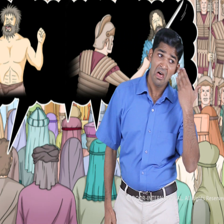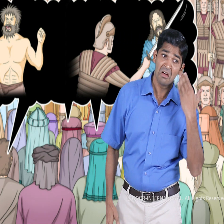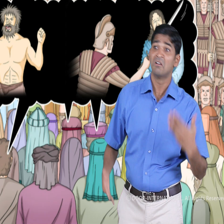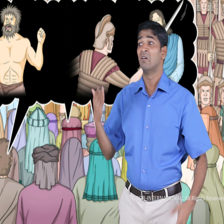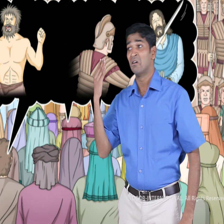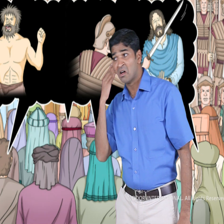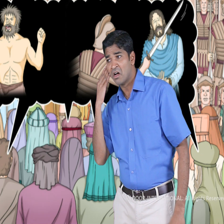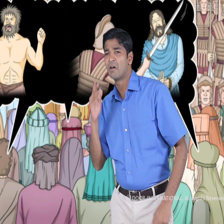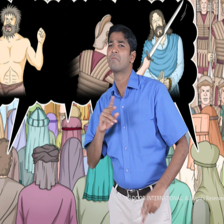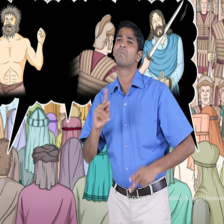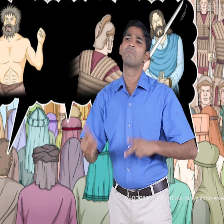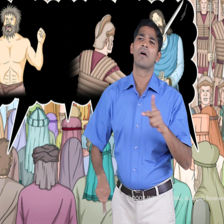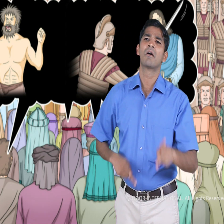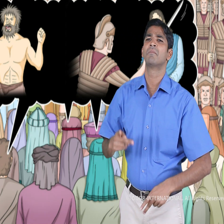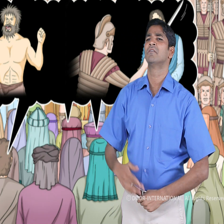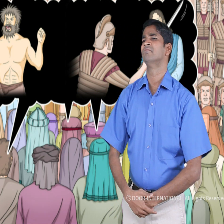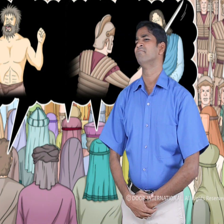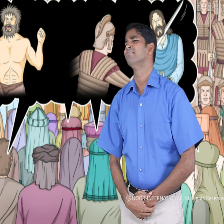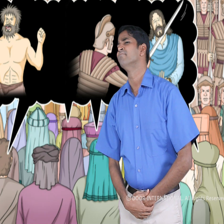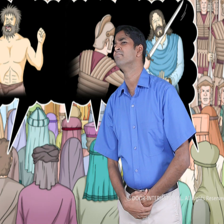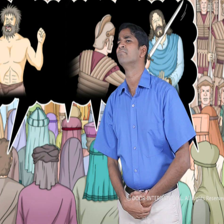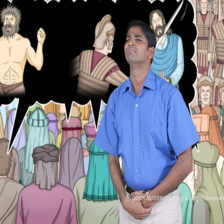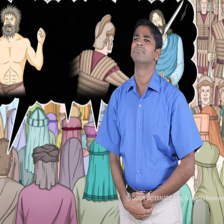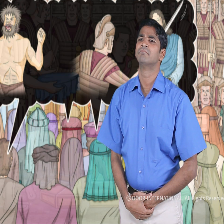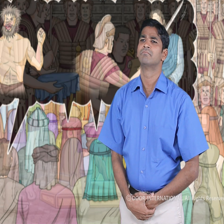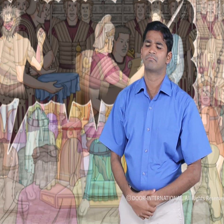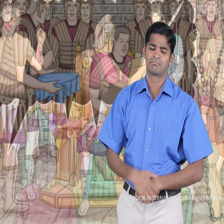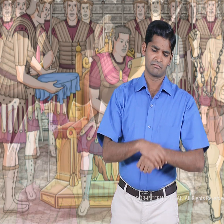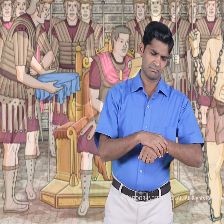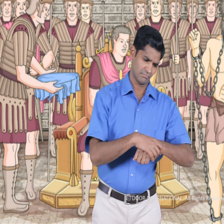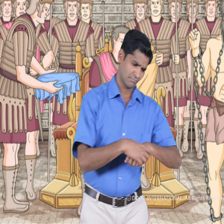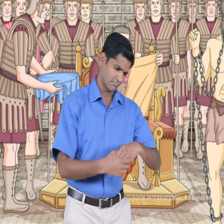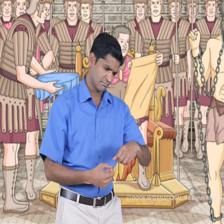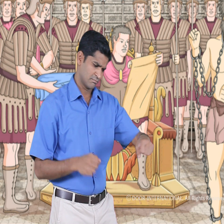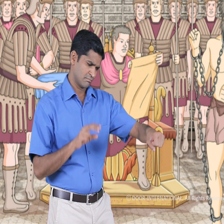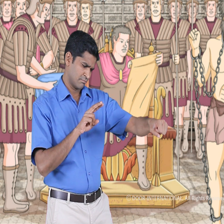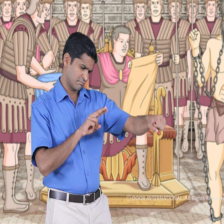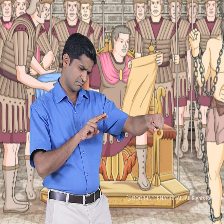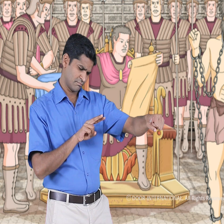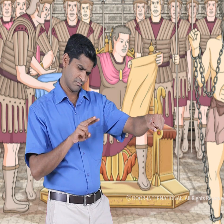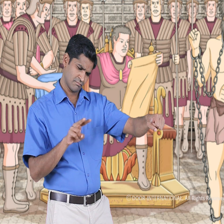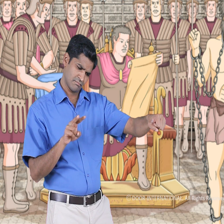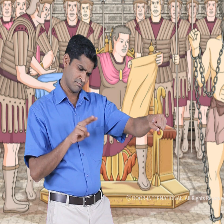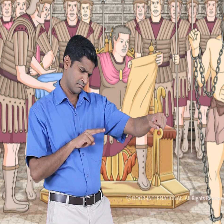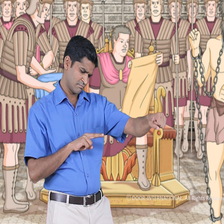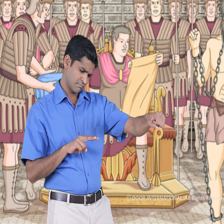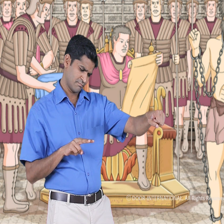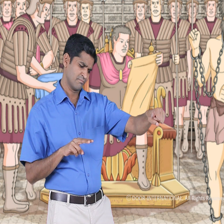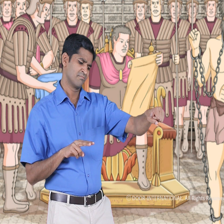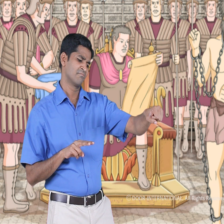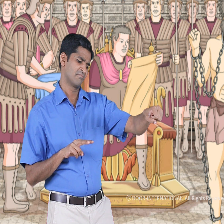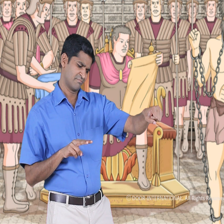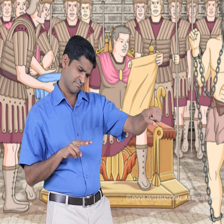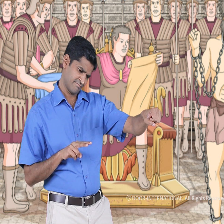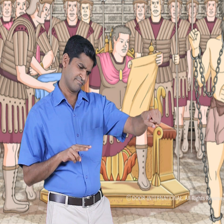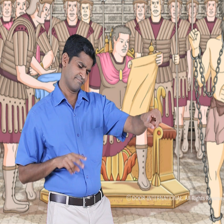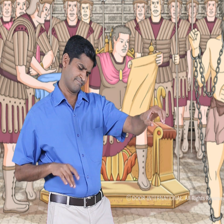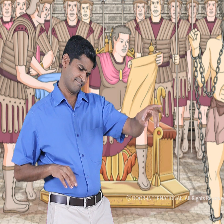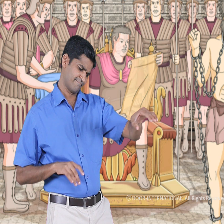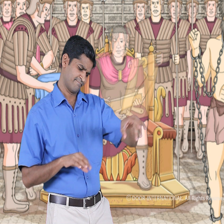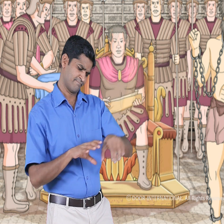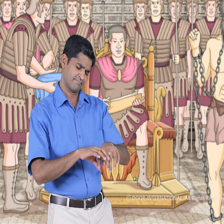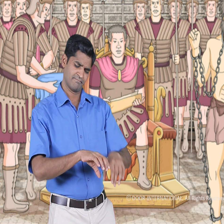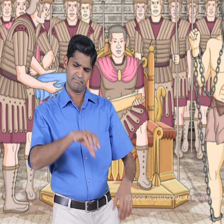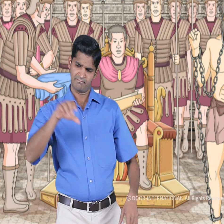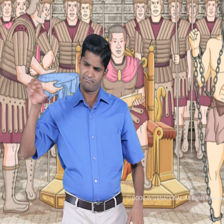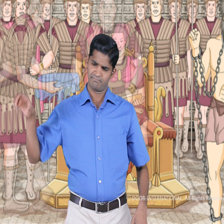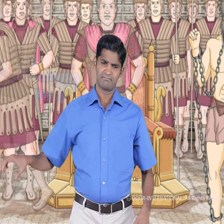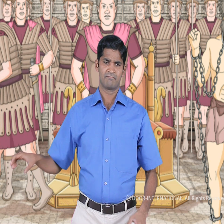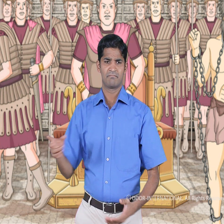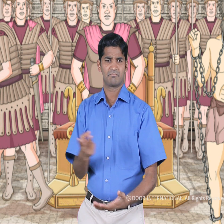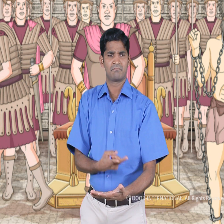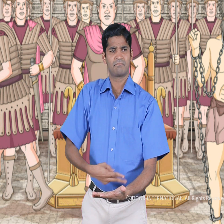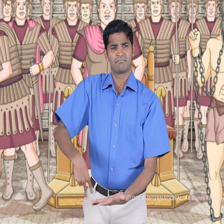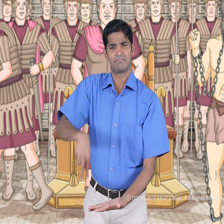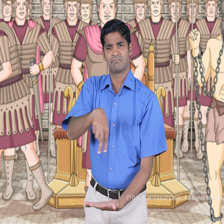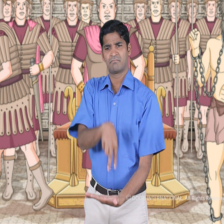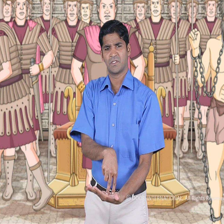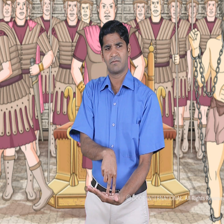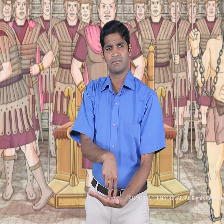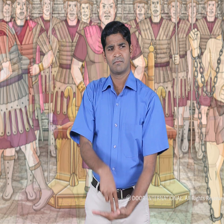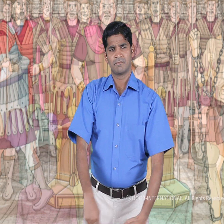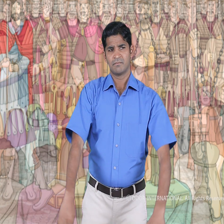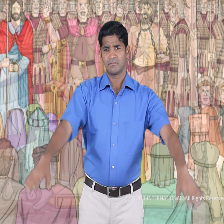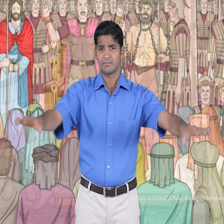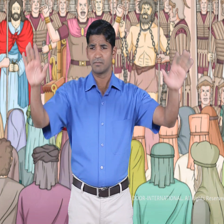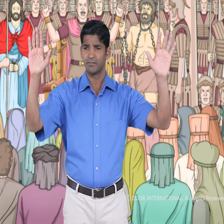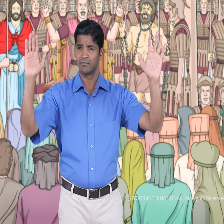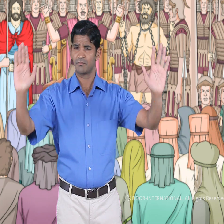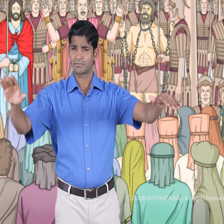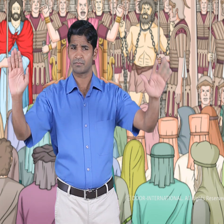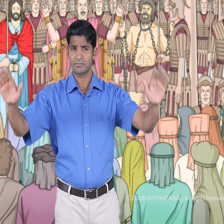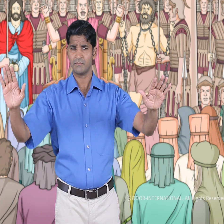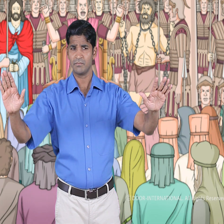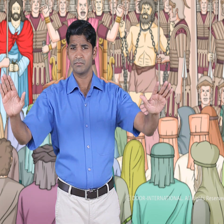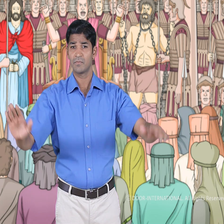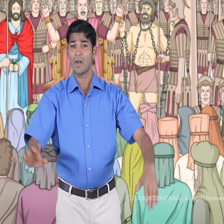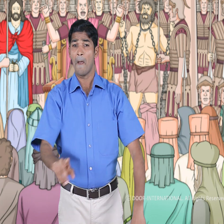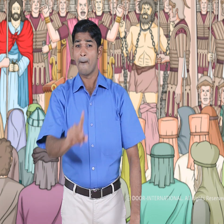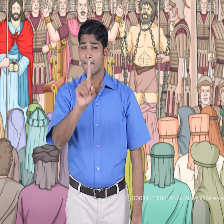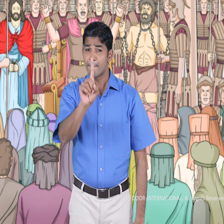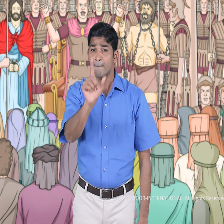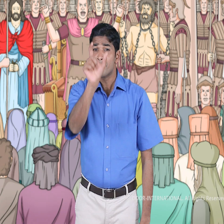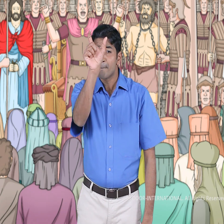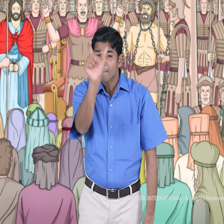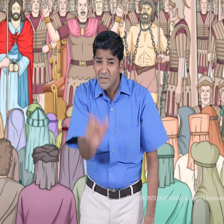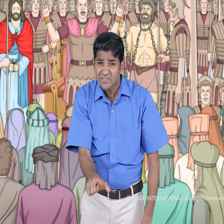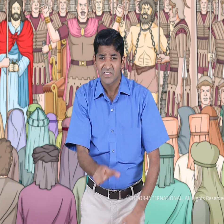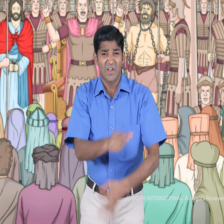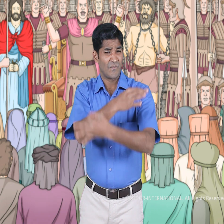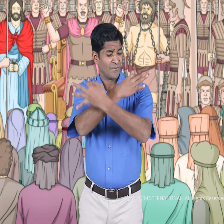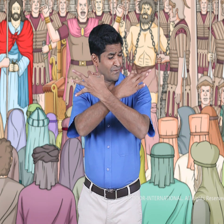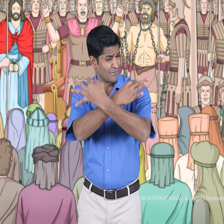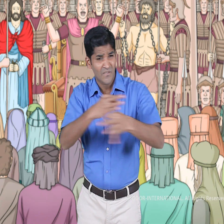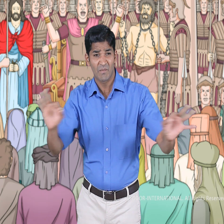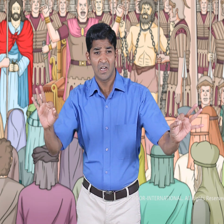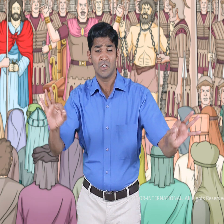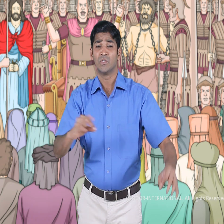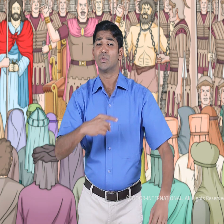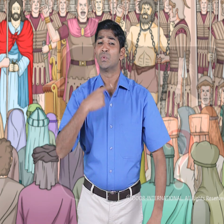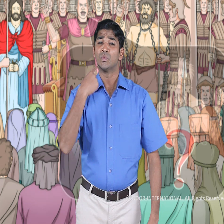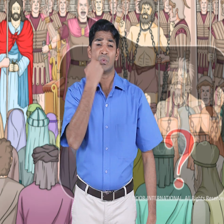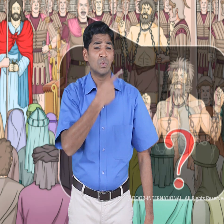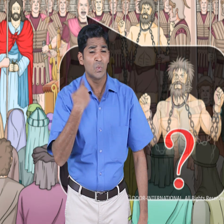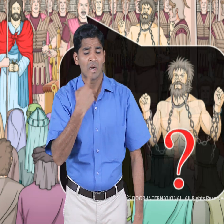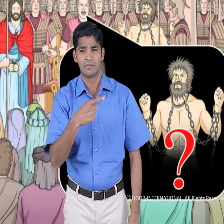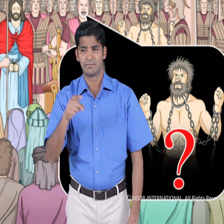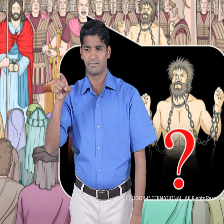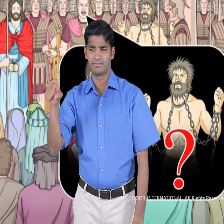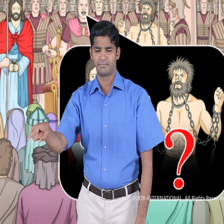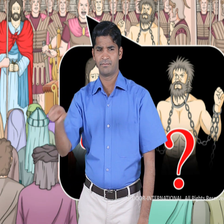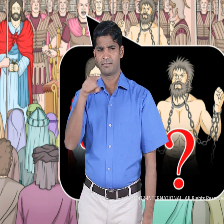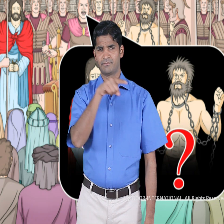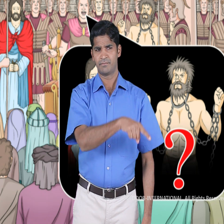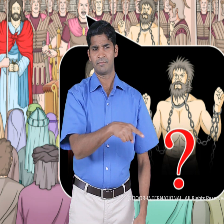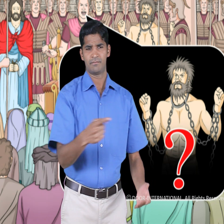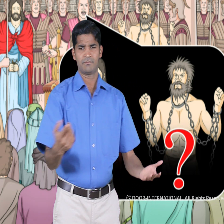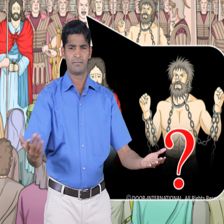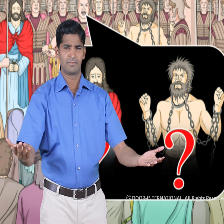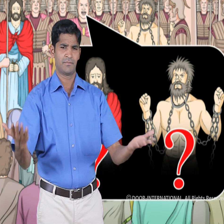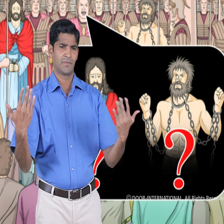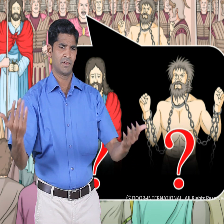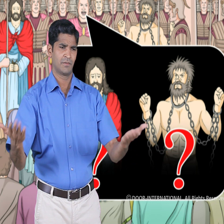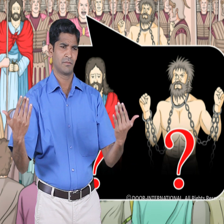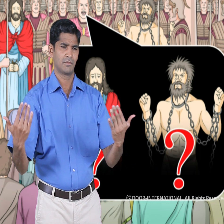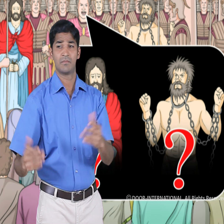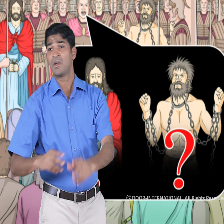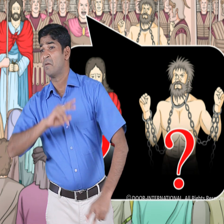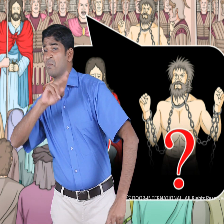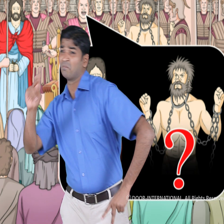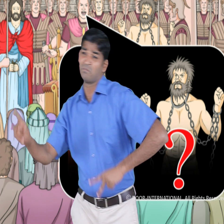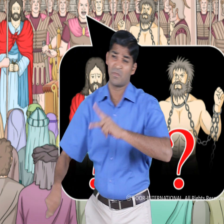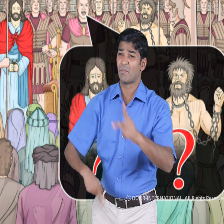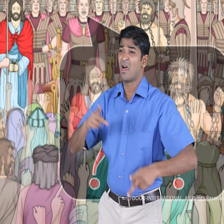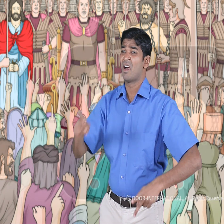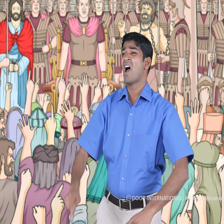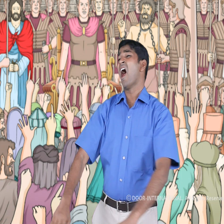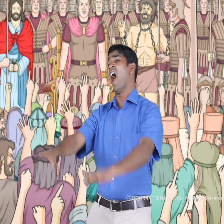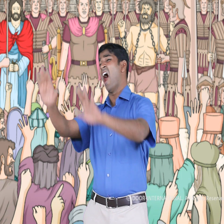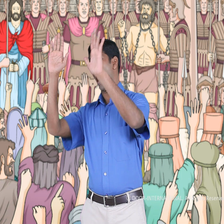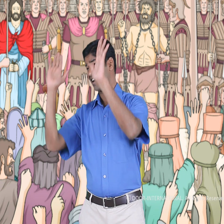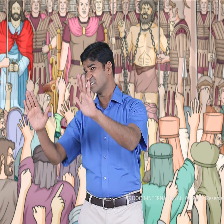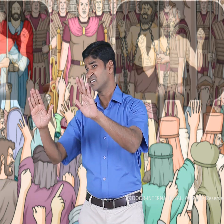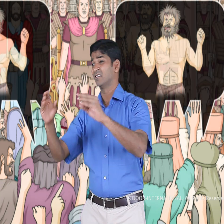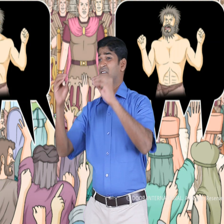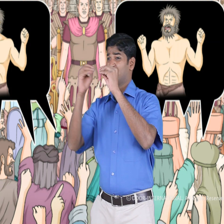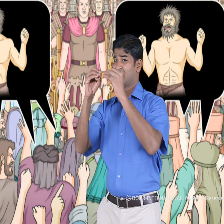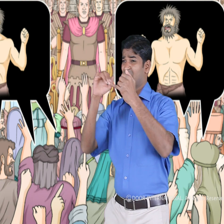“Which of the two do you want me to release to you?” asked the governor.